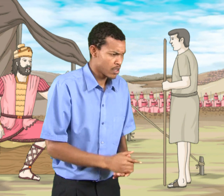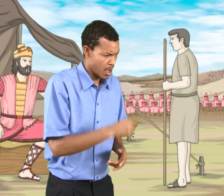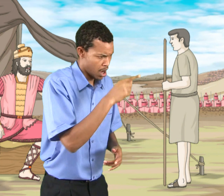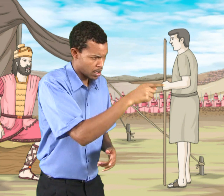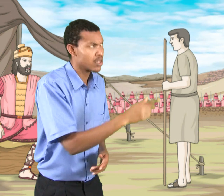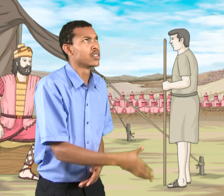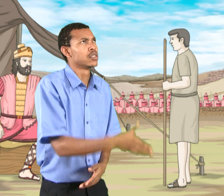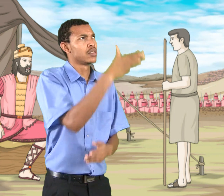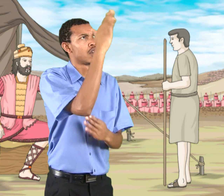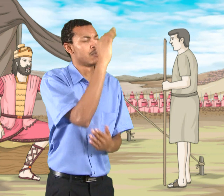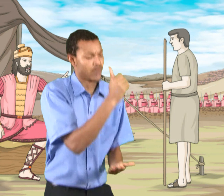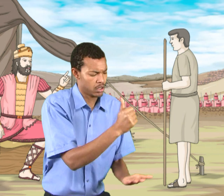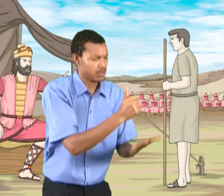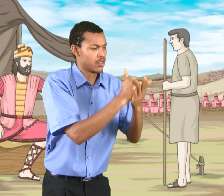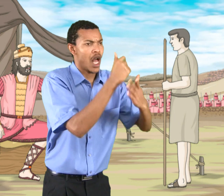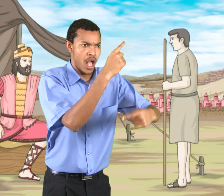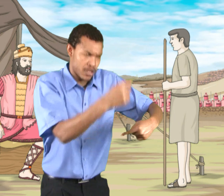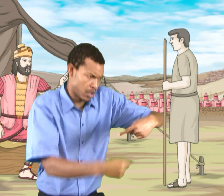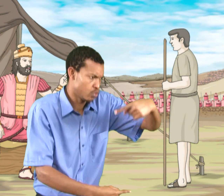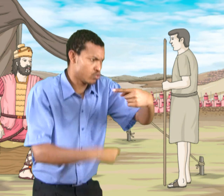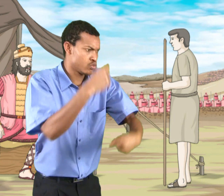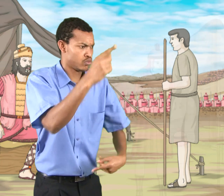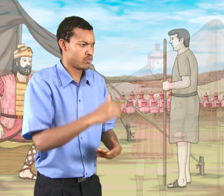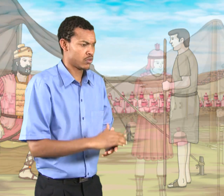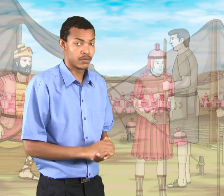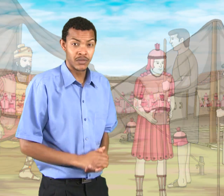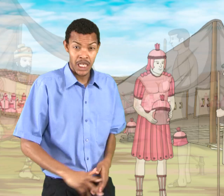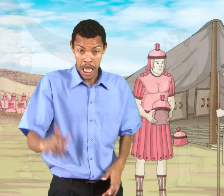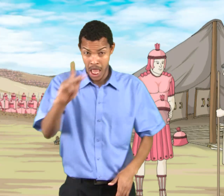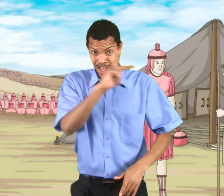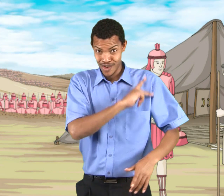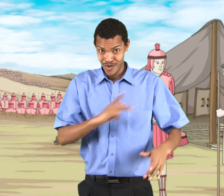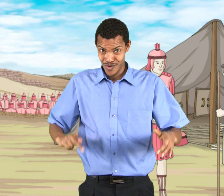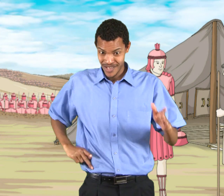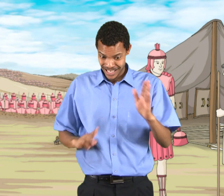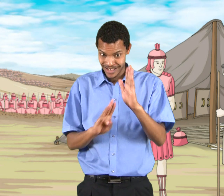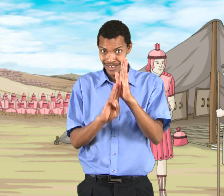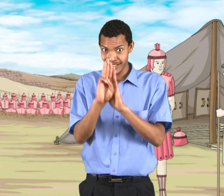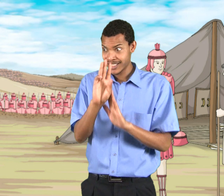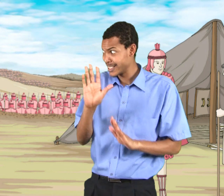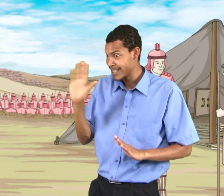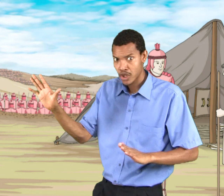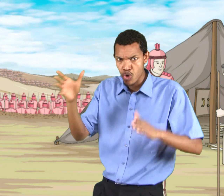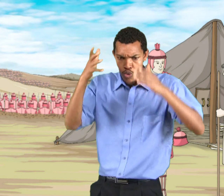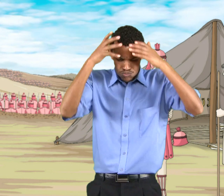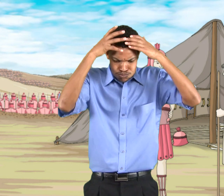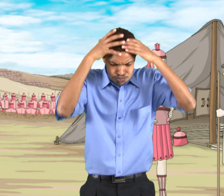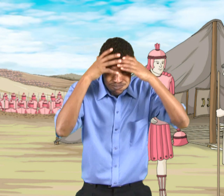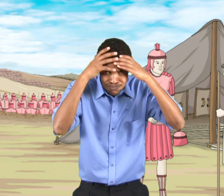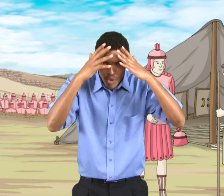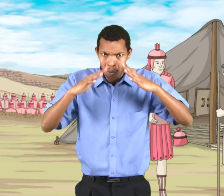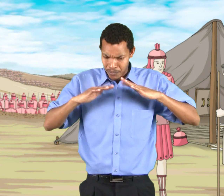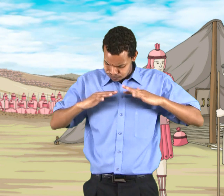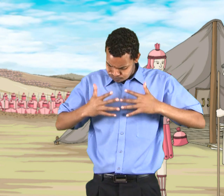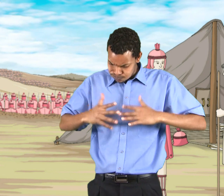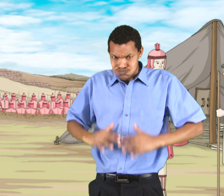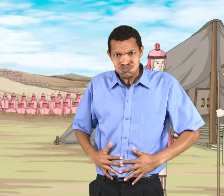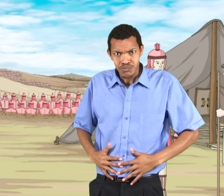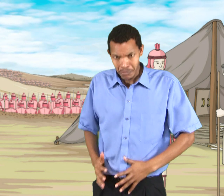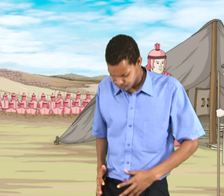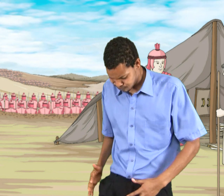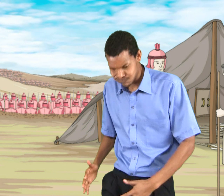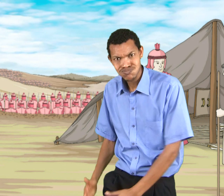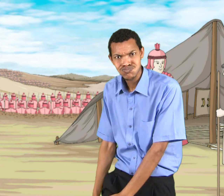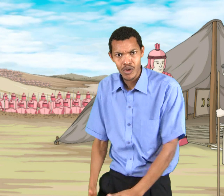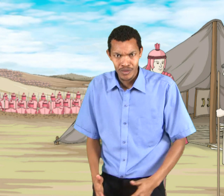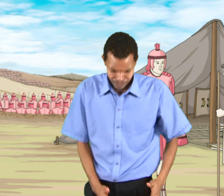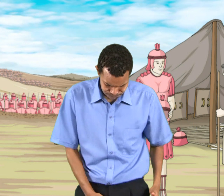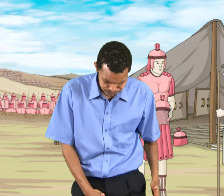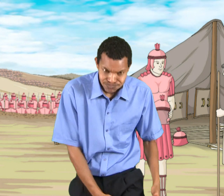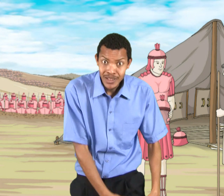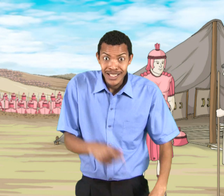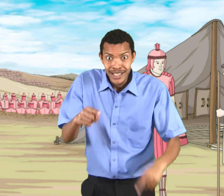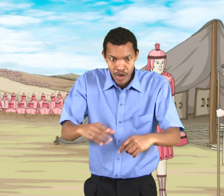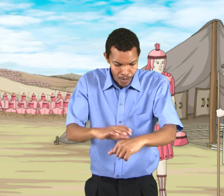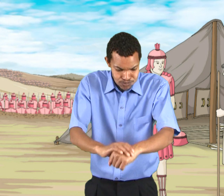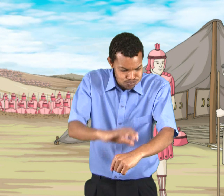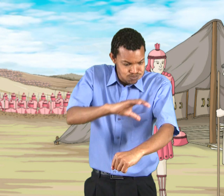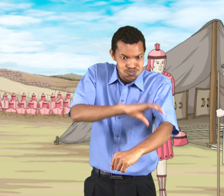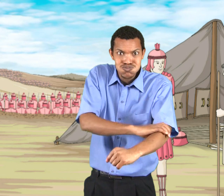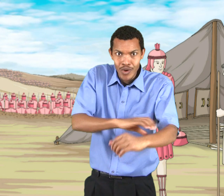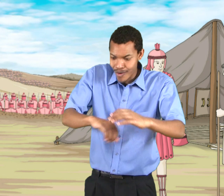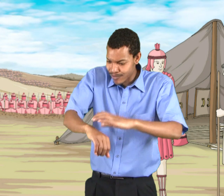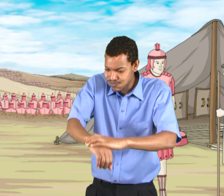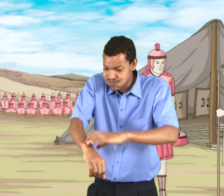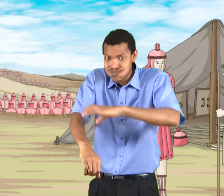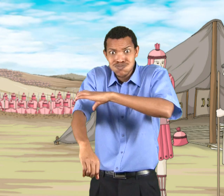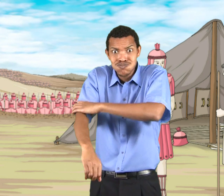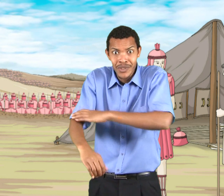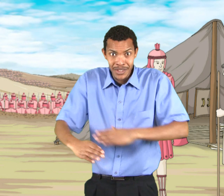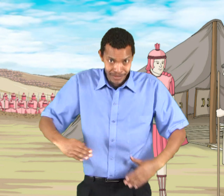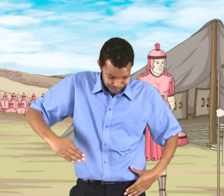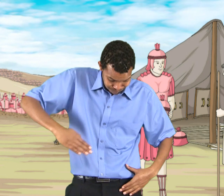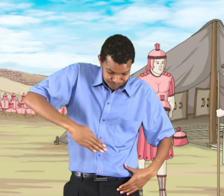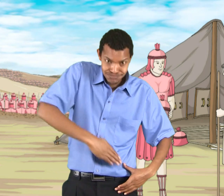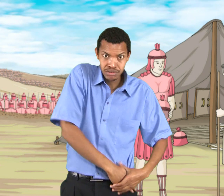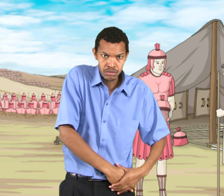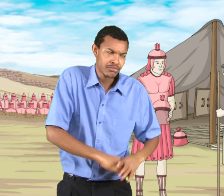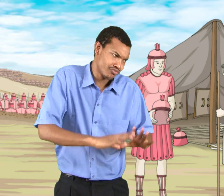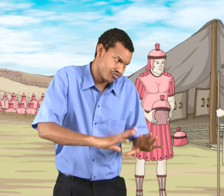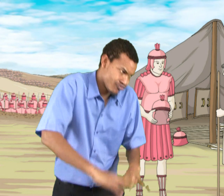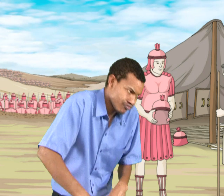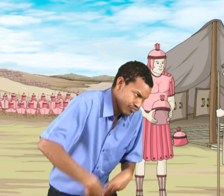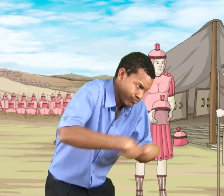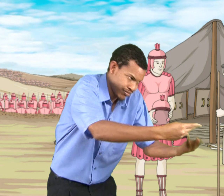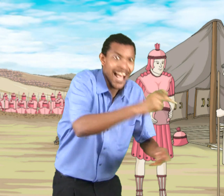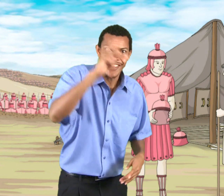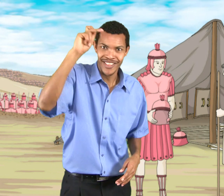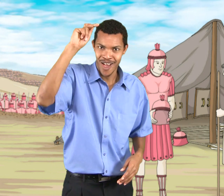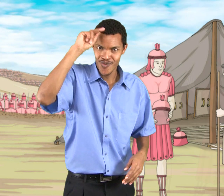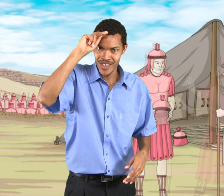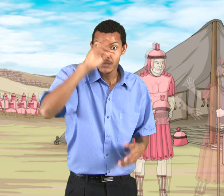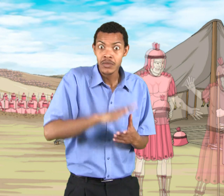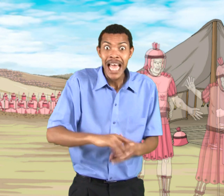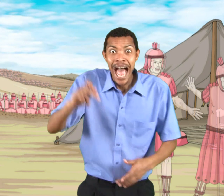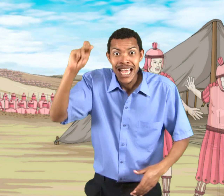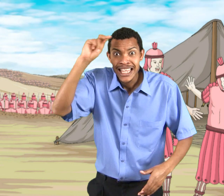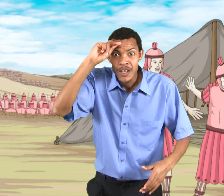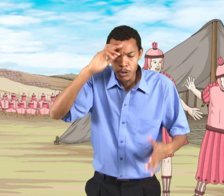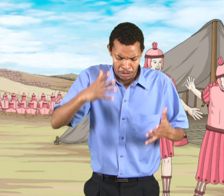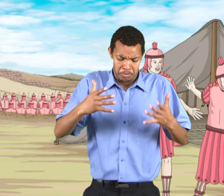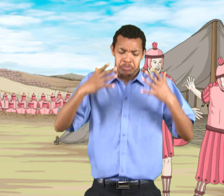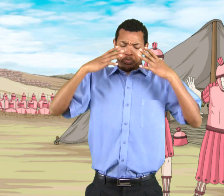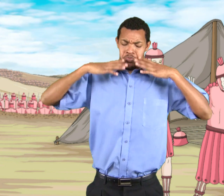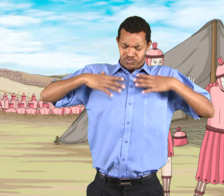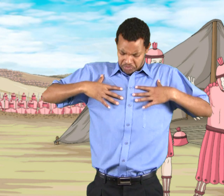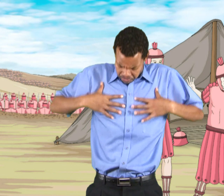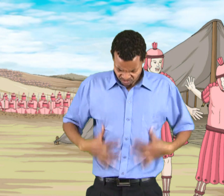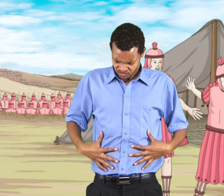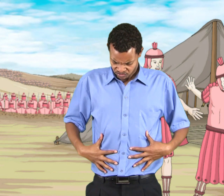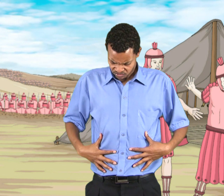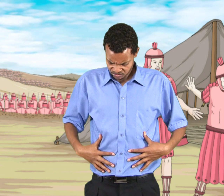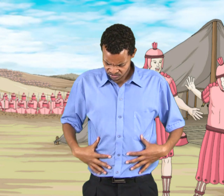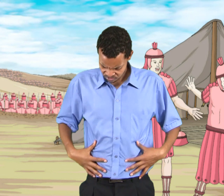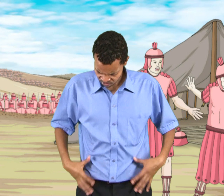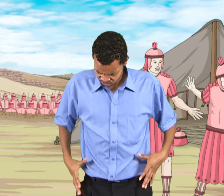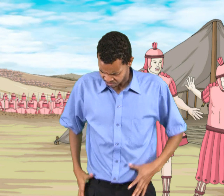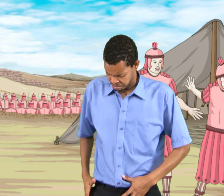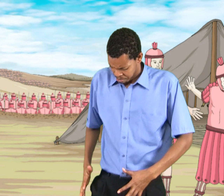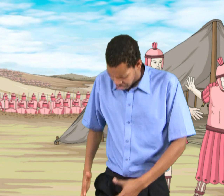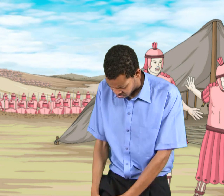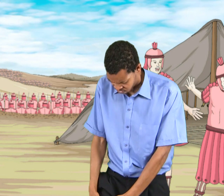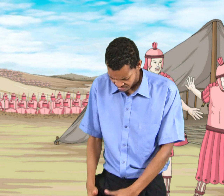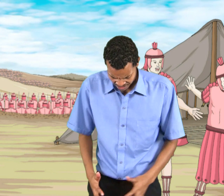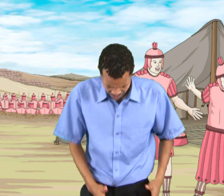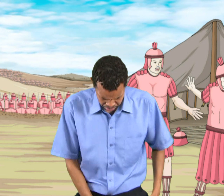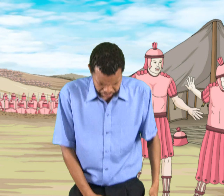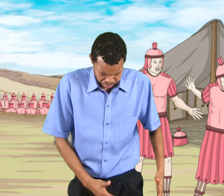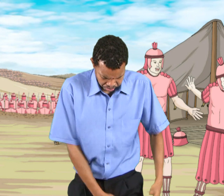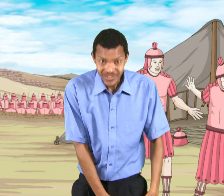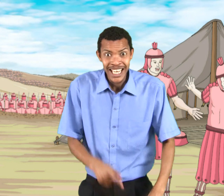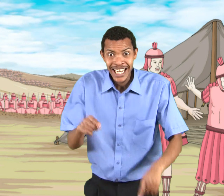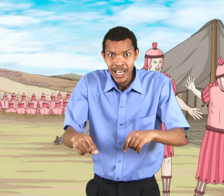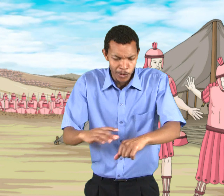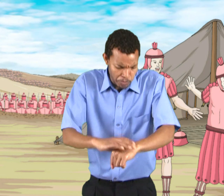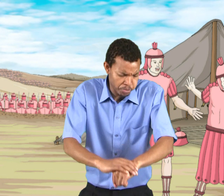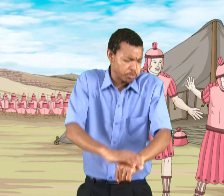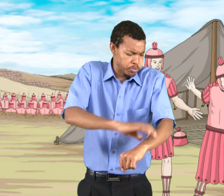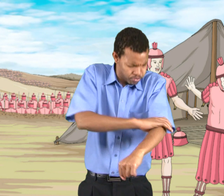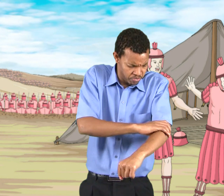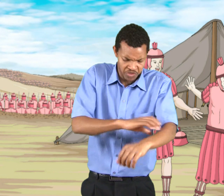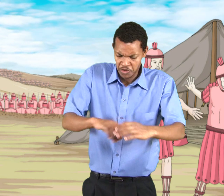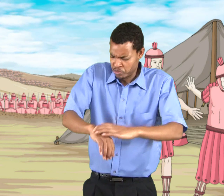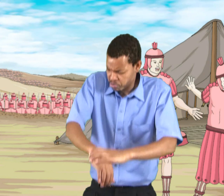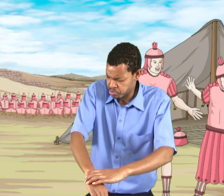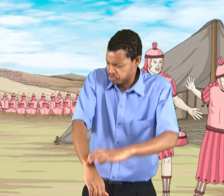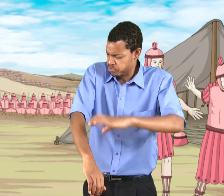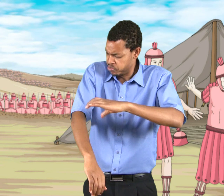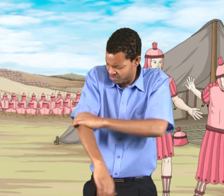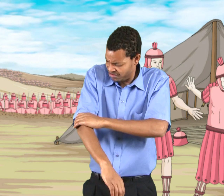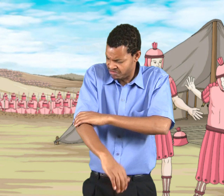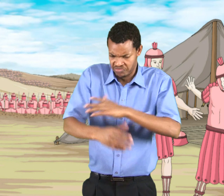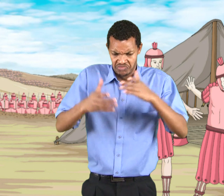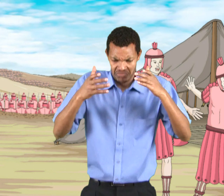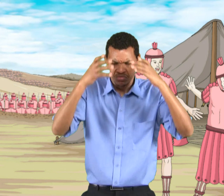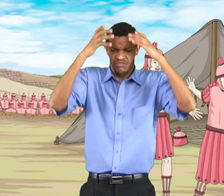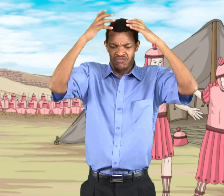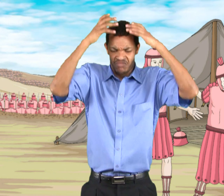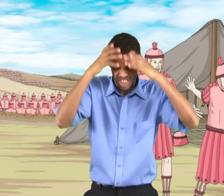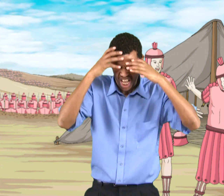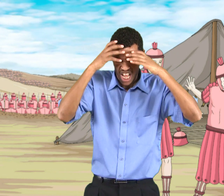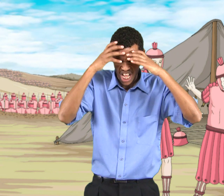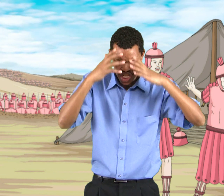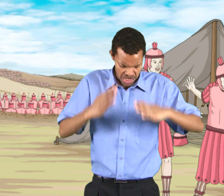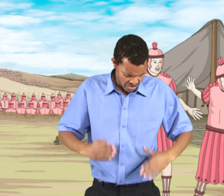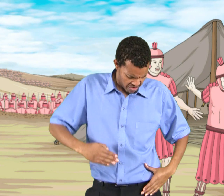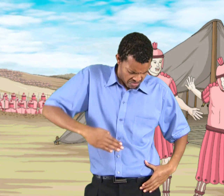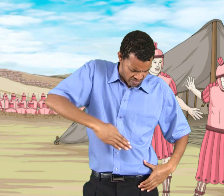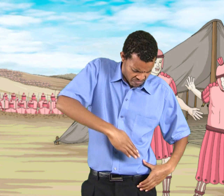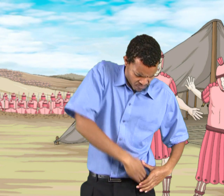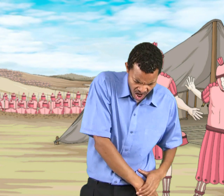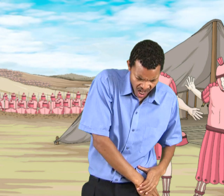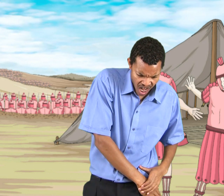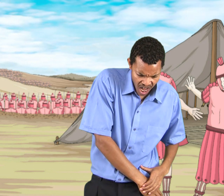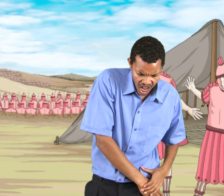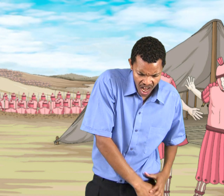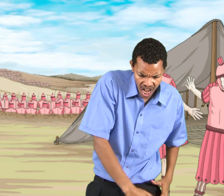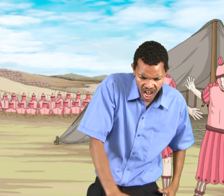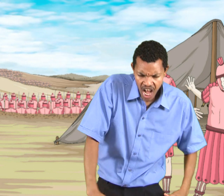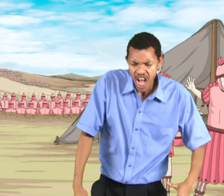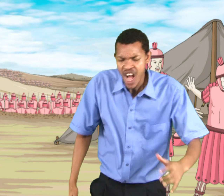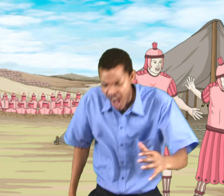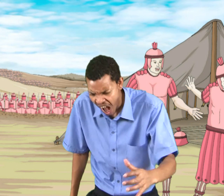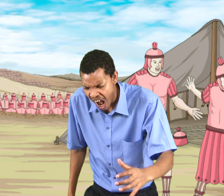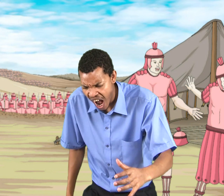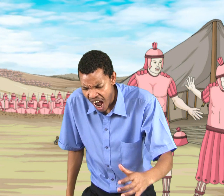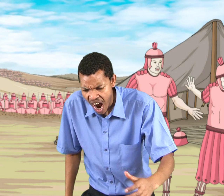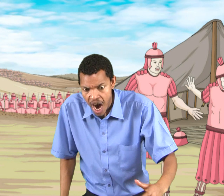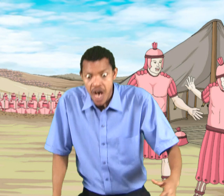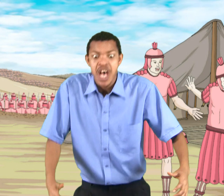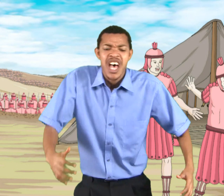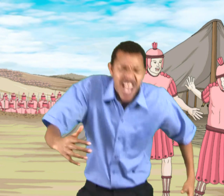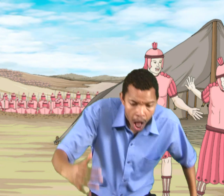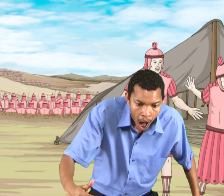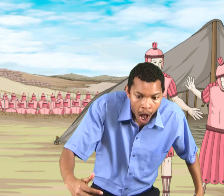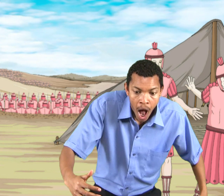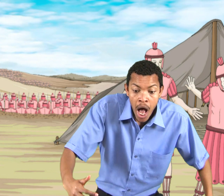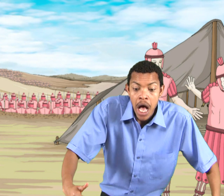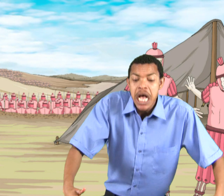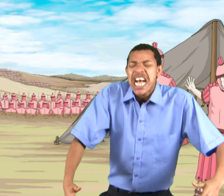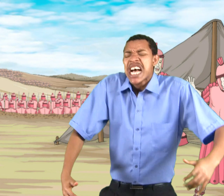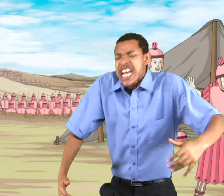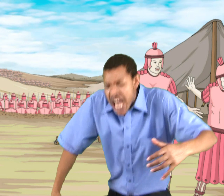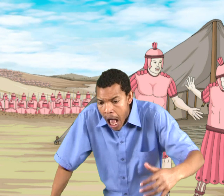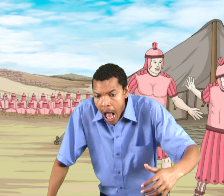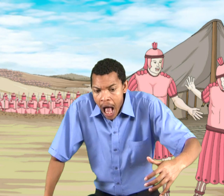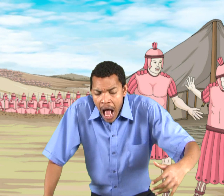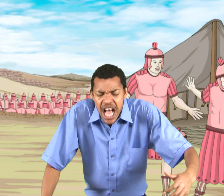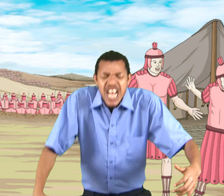Then Saul clothed David in his own tunic, put a bronze helmet on his head, and dressed him in armor.